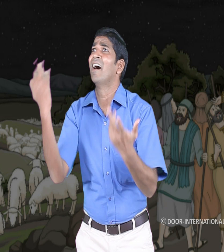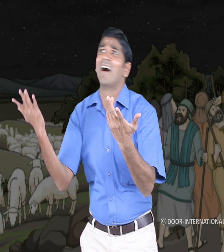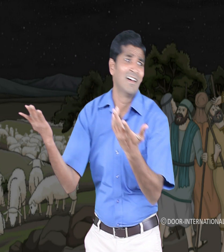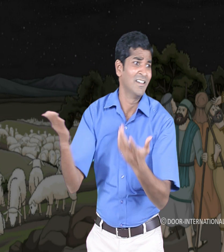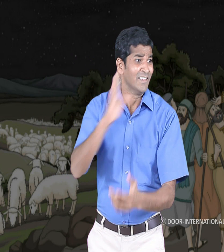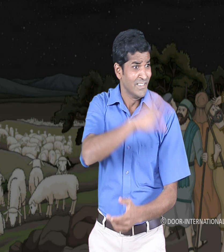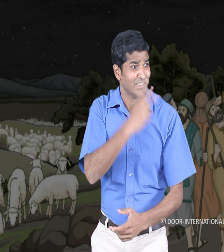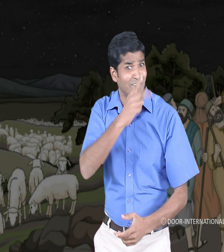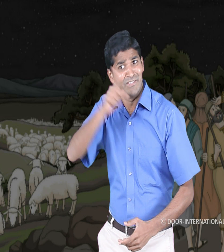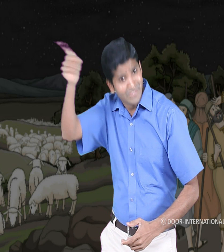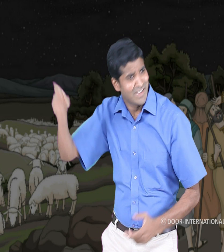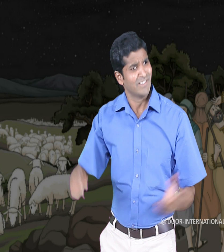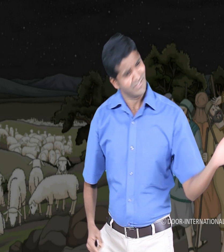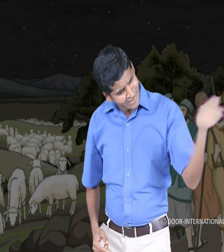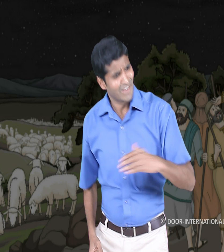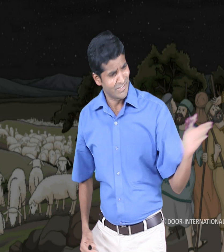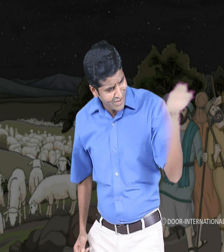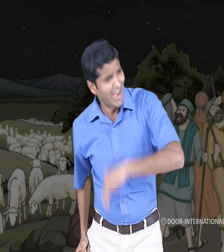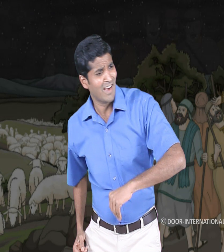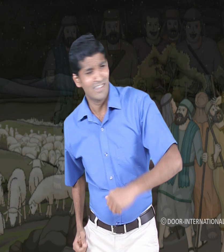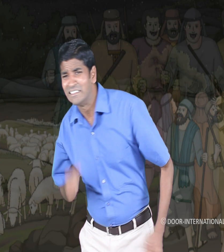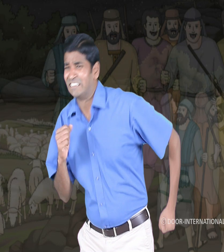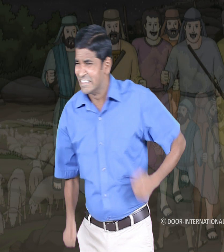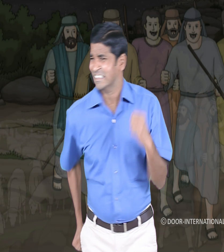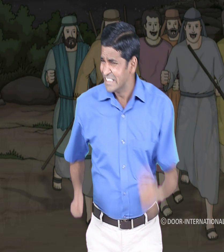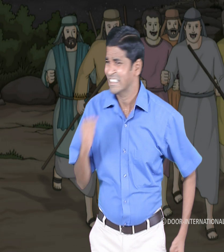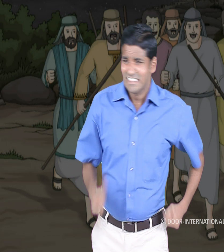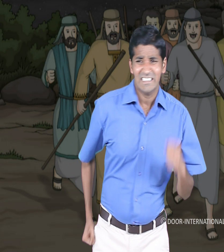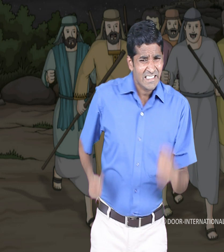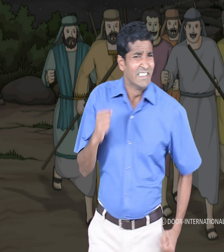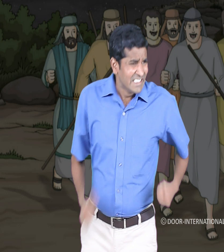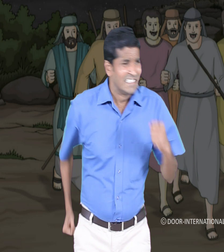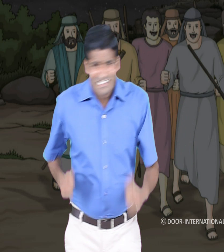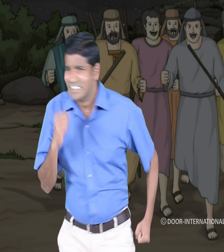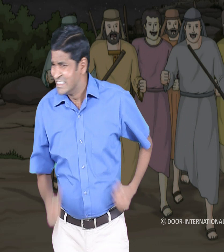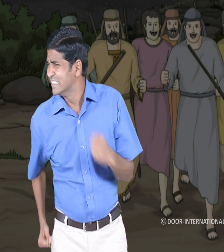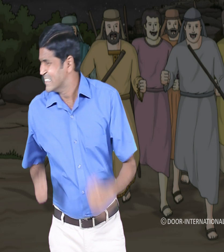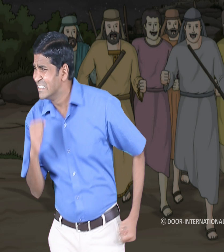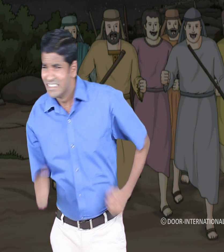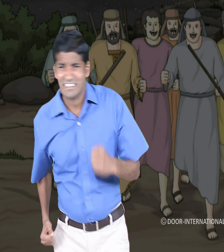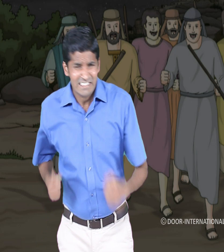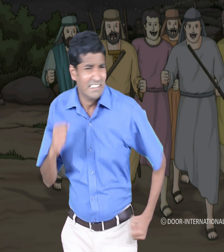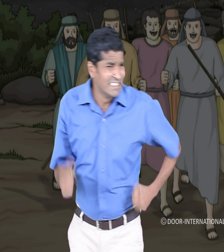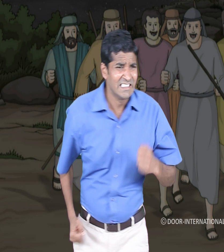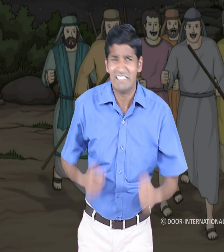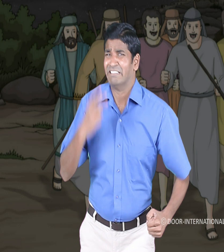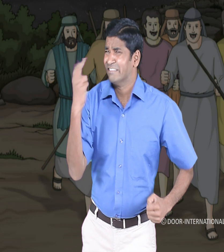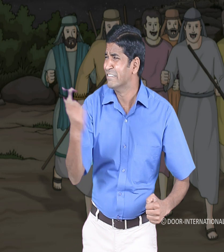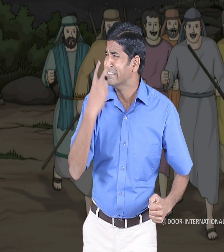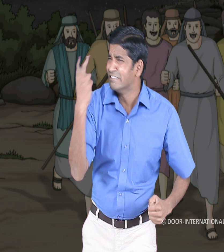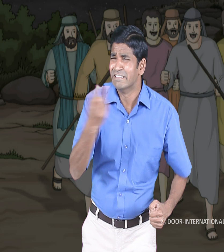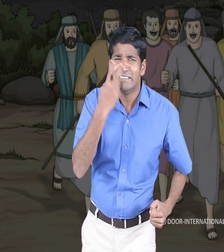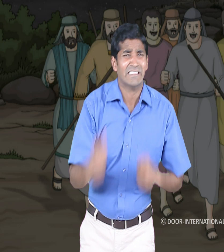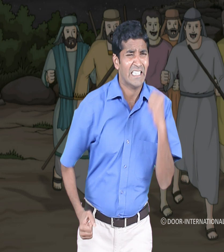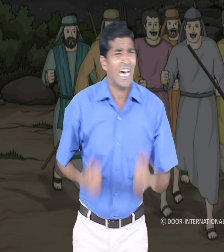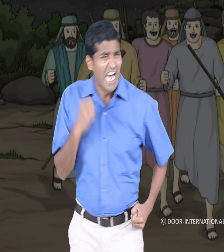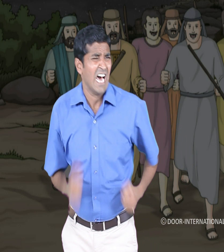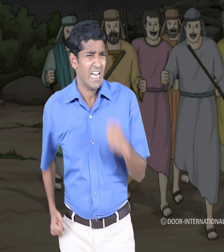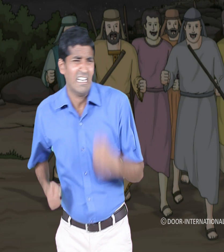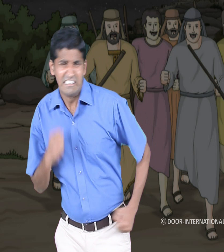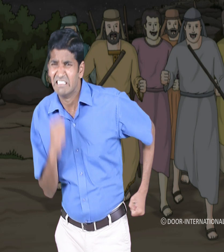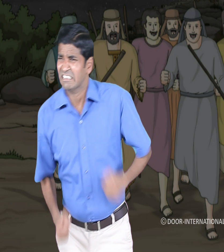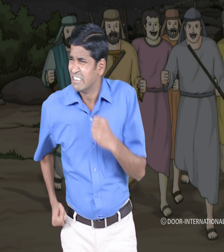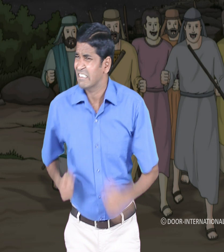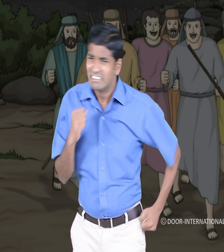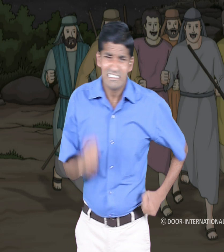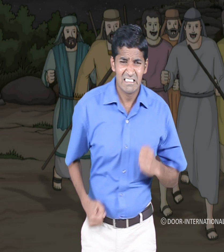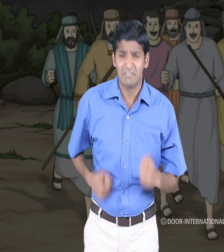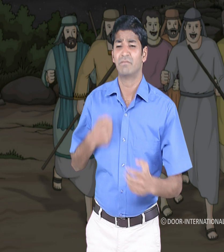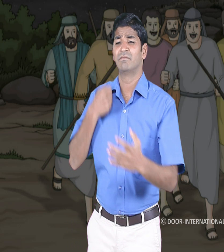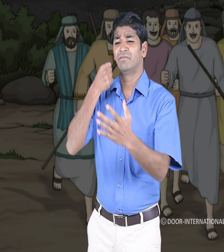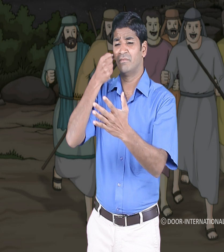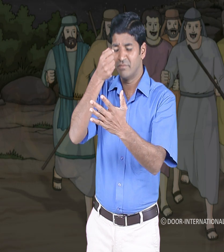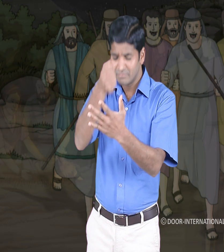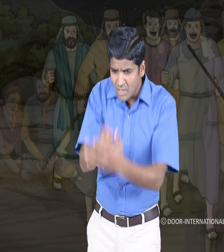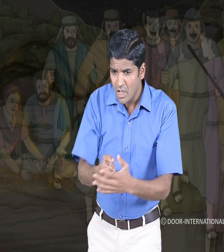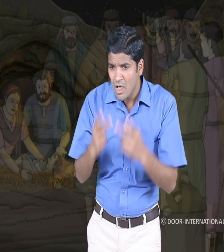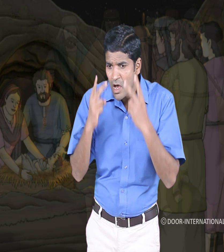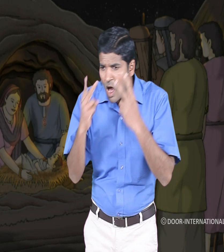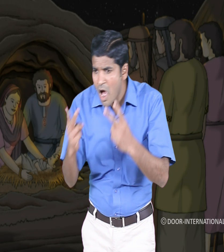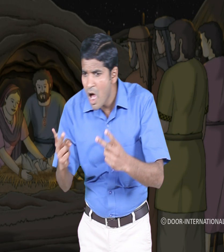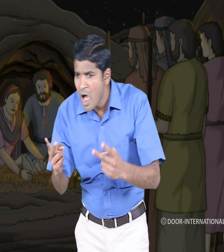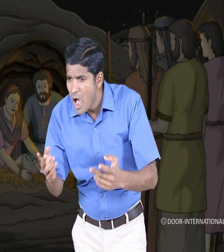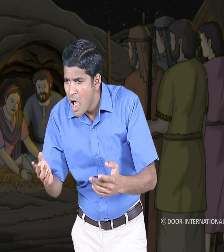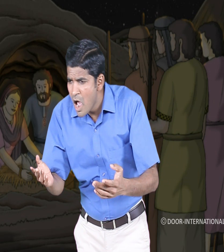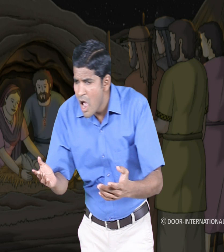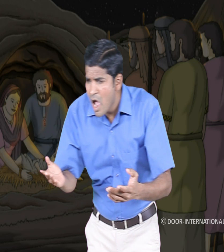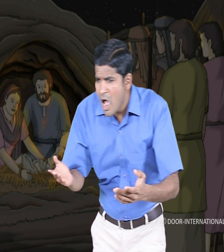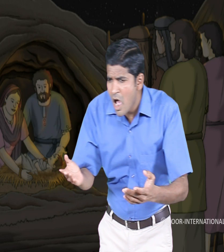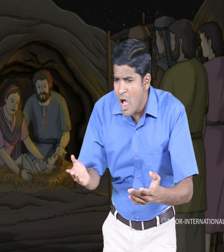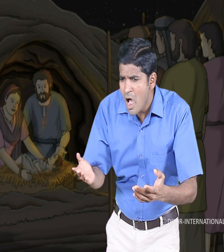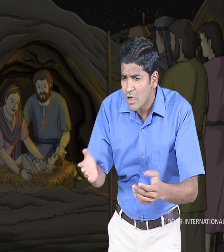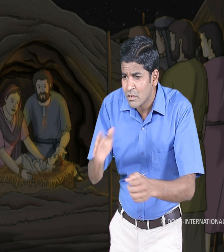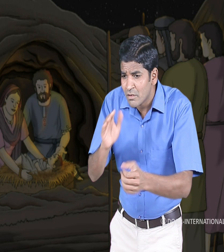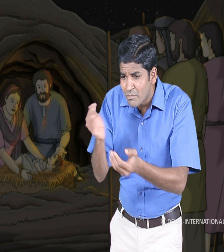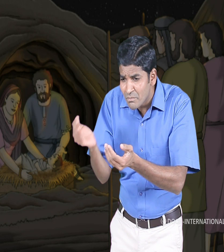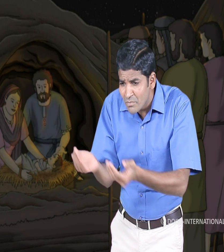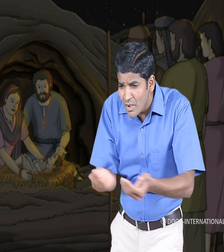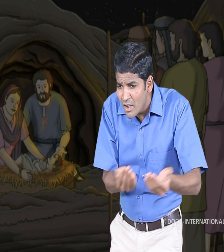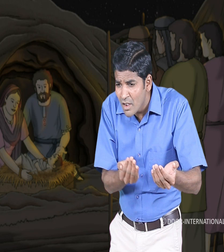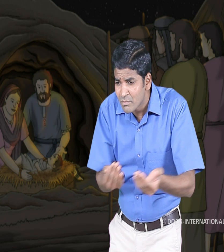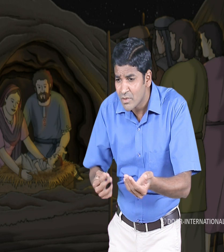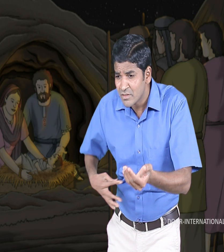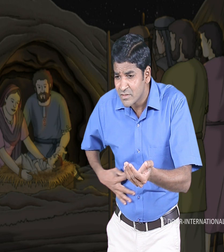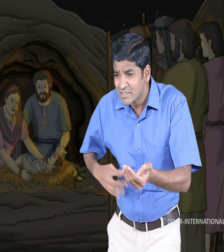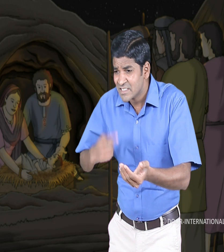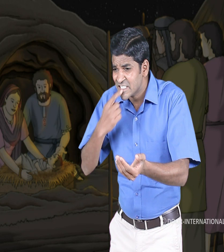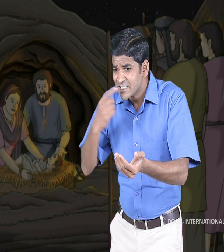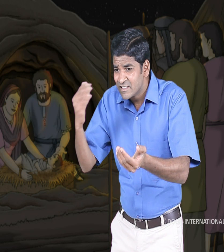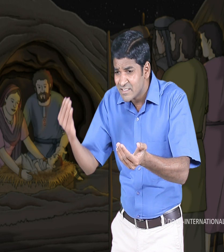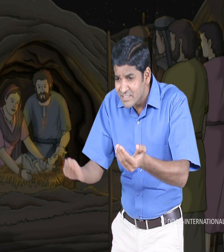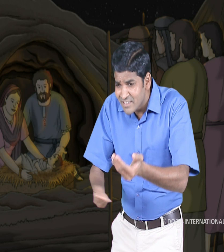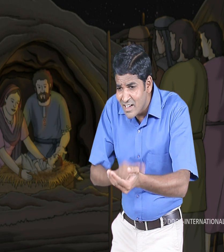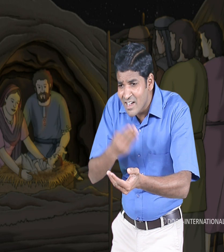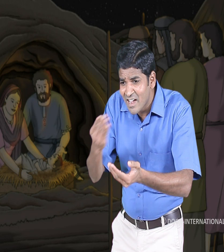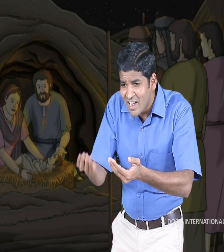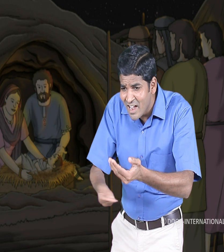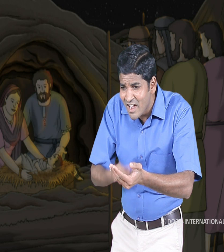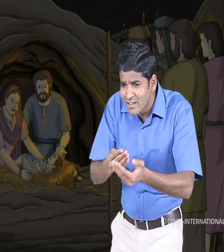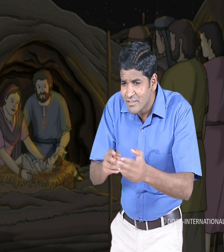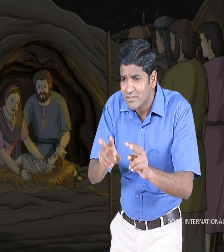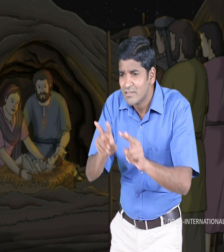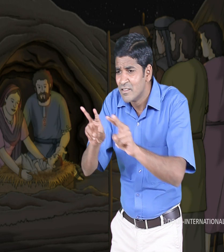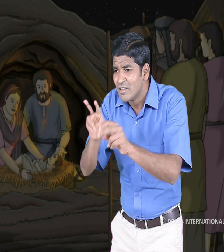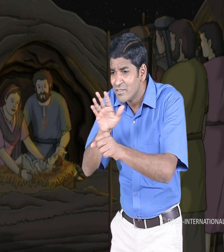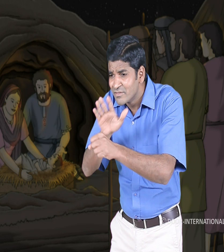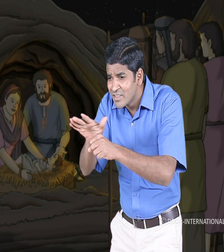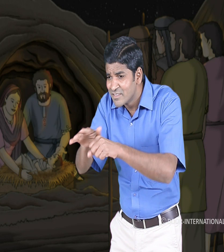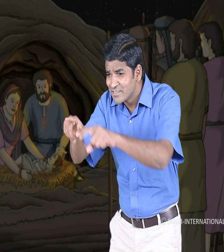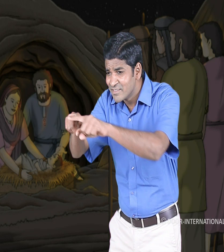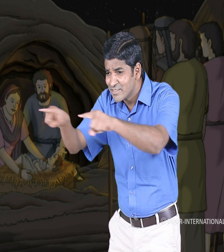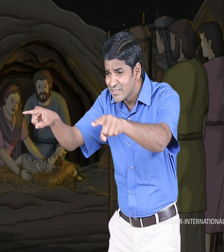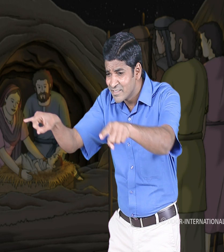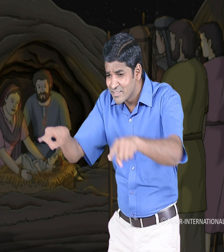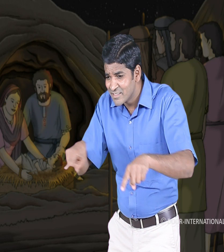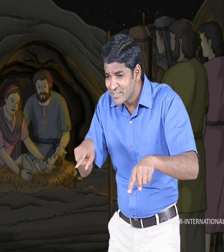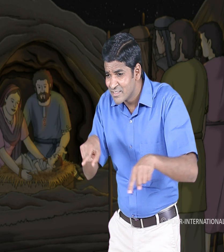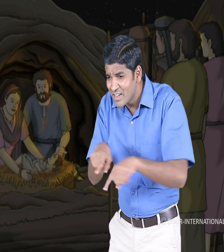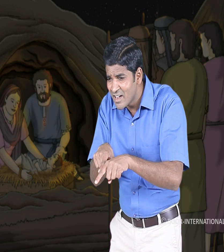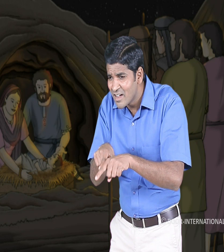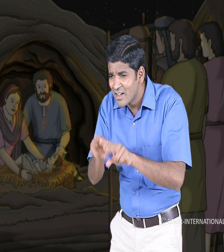So they hurried off and found Mary and Joseph and the Baby, who was lying in the manger.